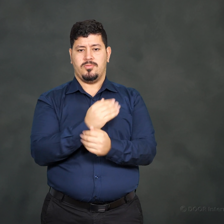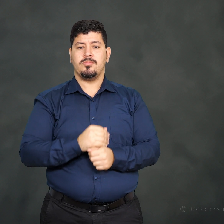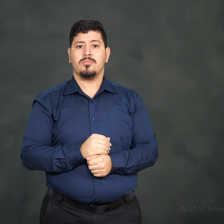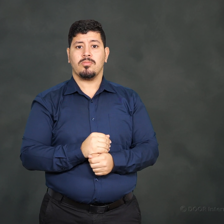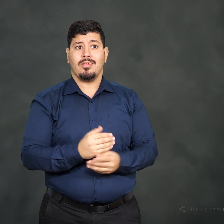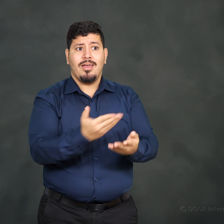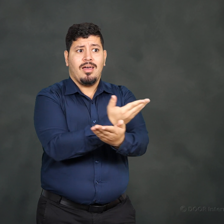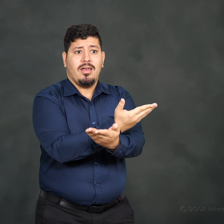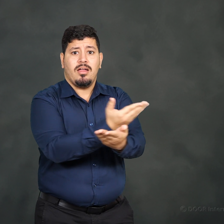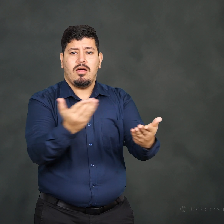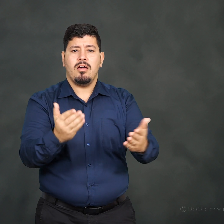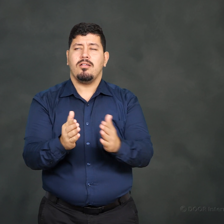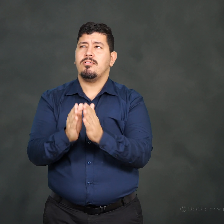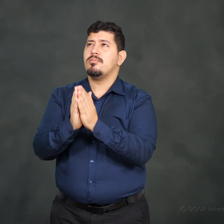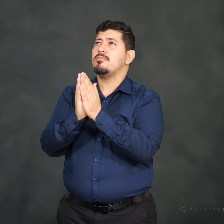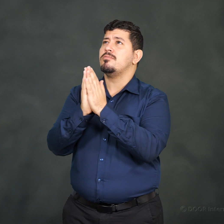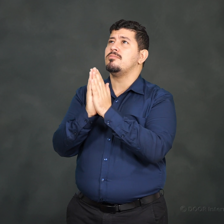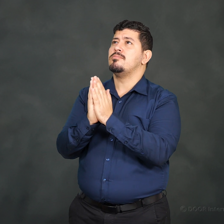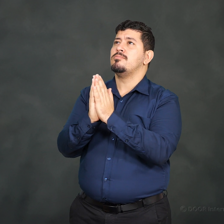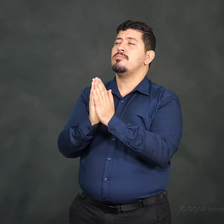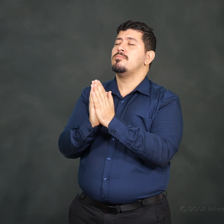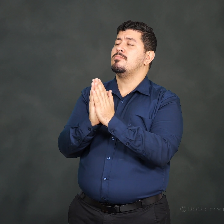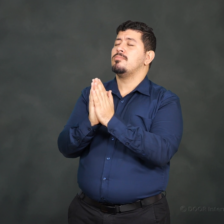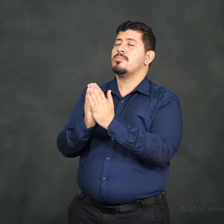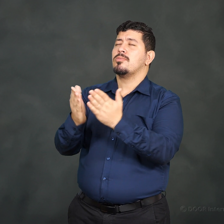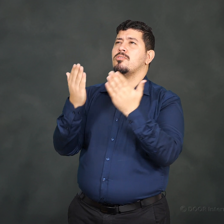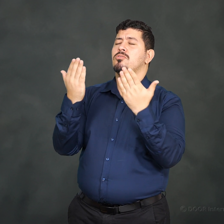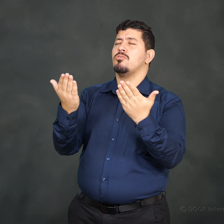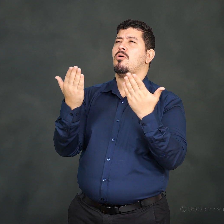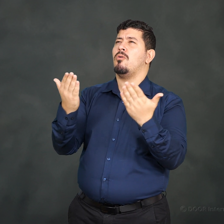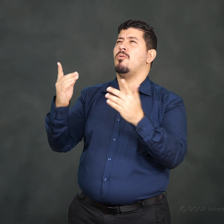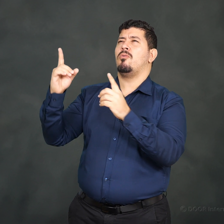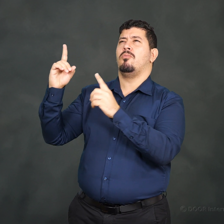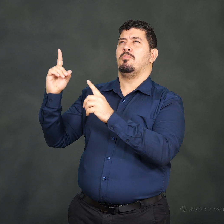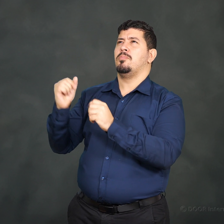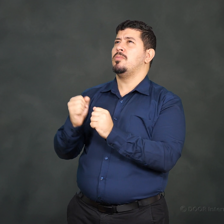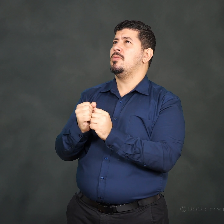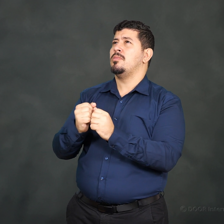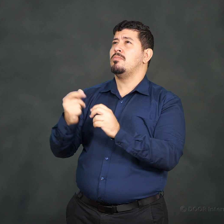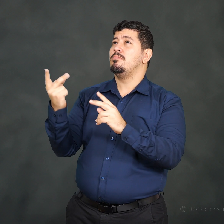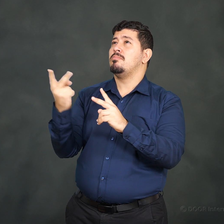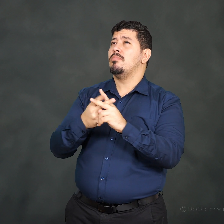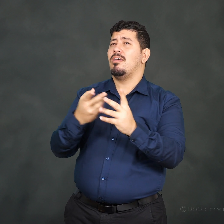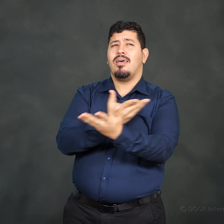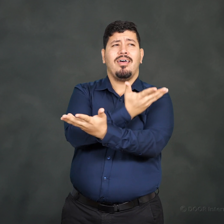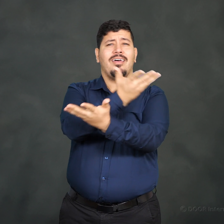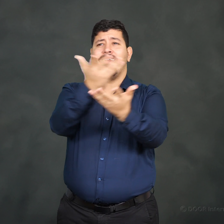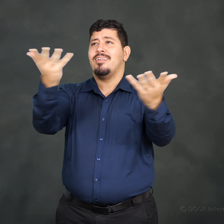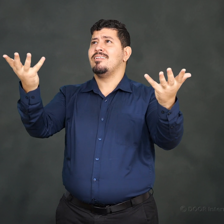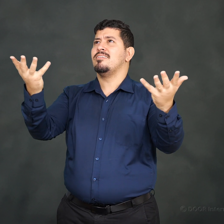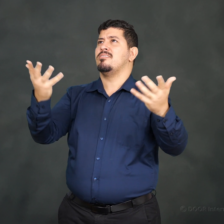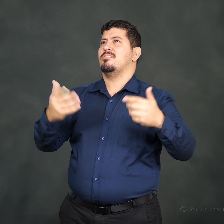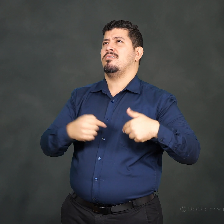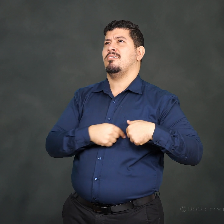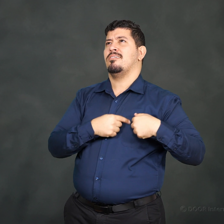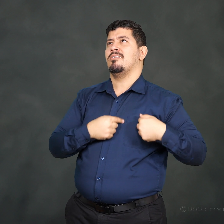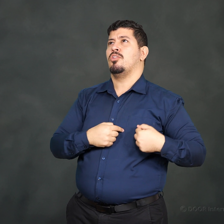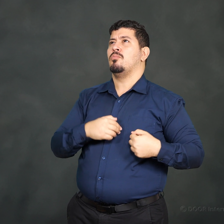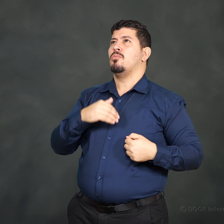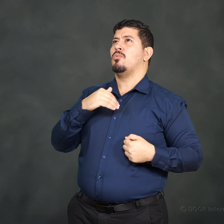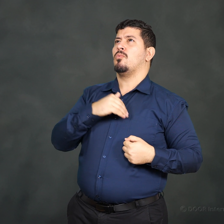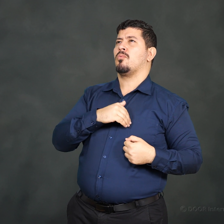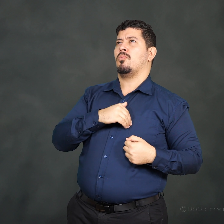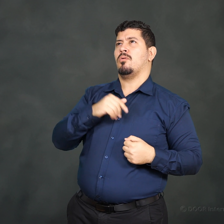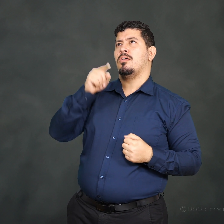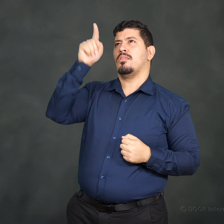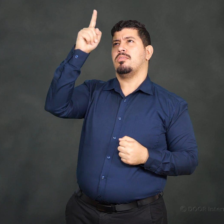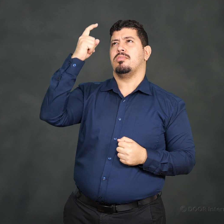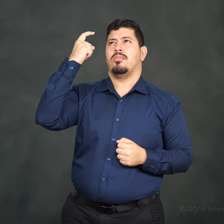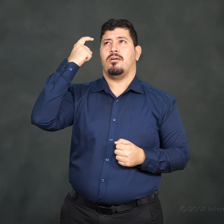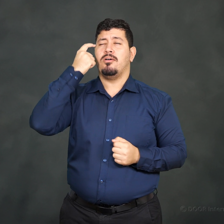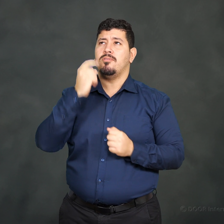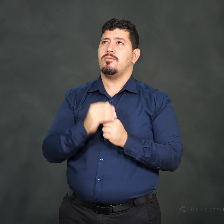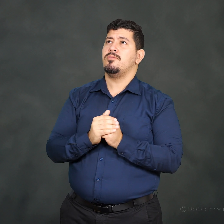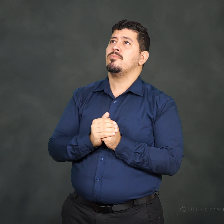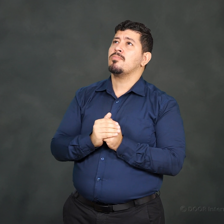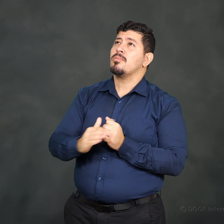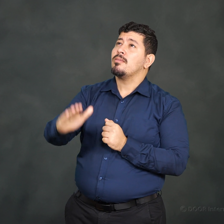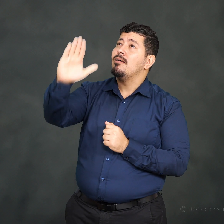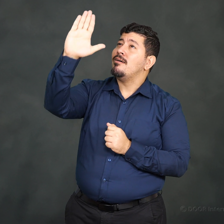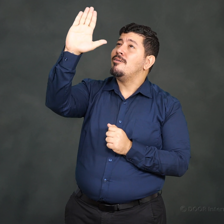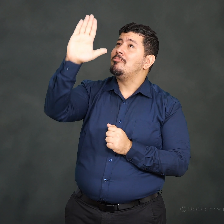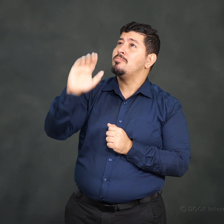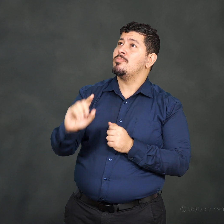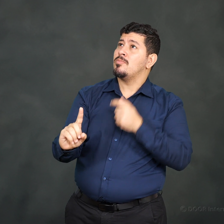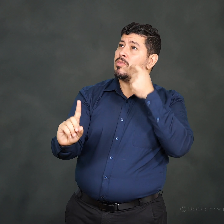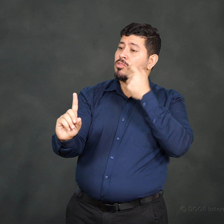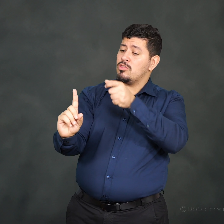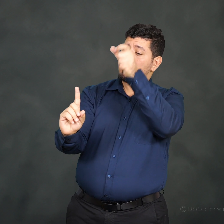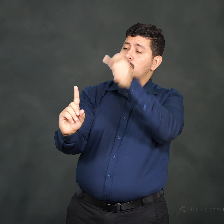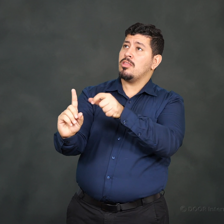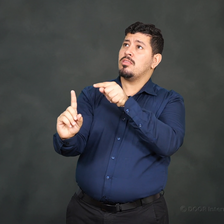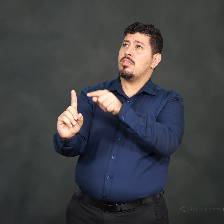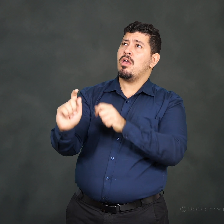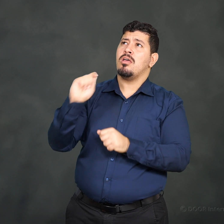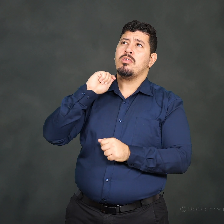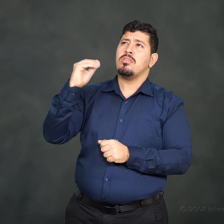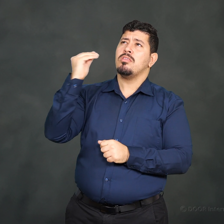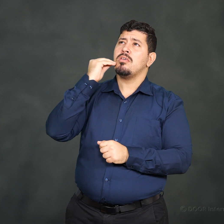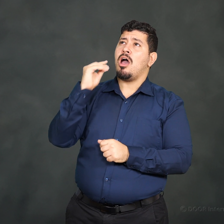And they prayed, “Lord, You know everyone’s heart.